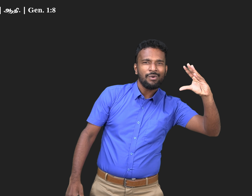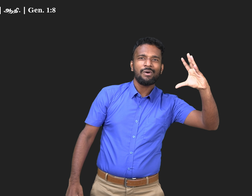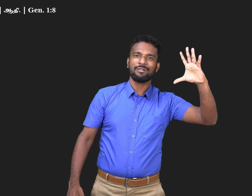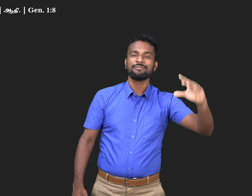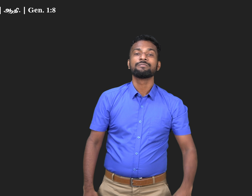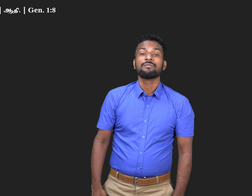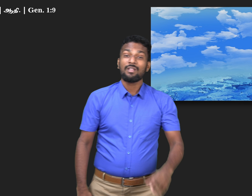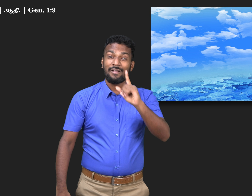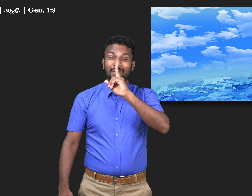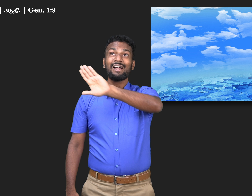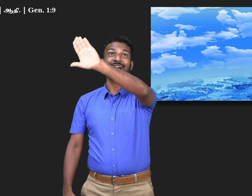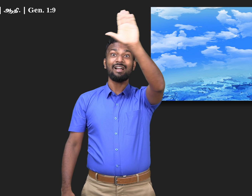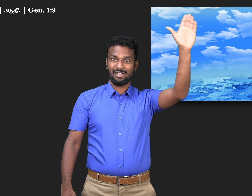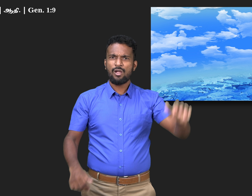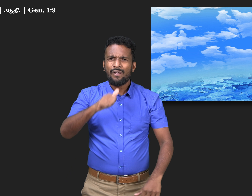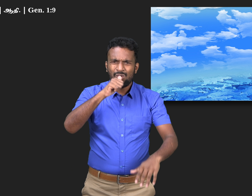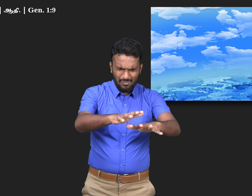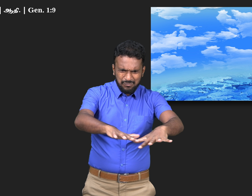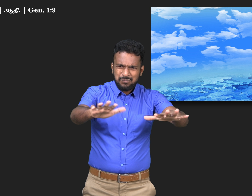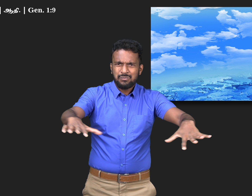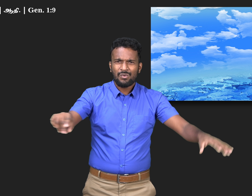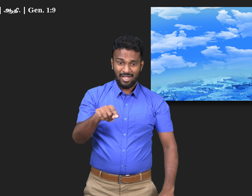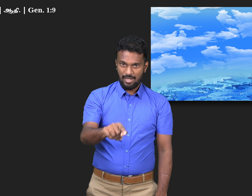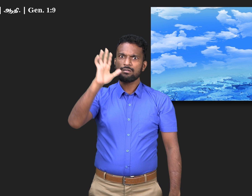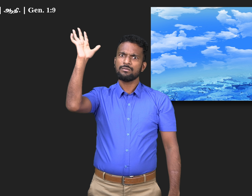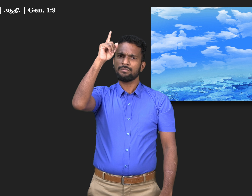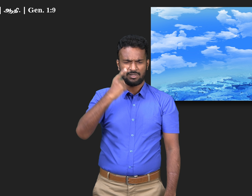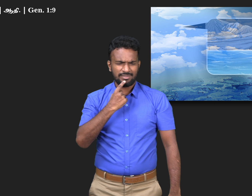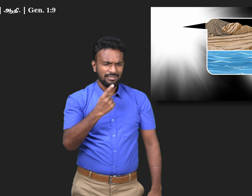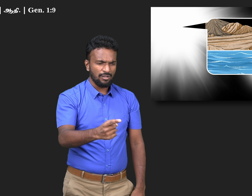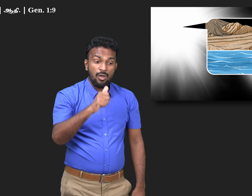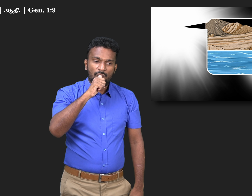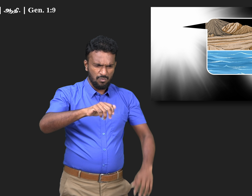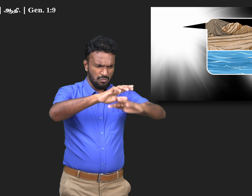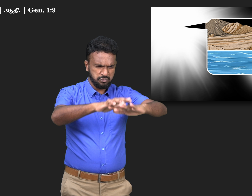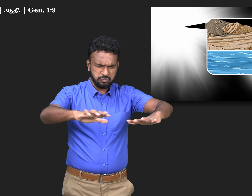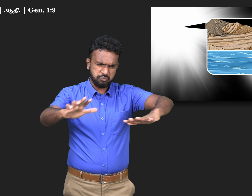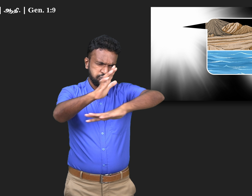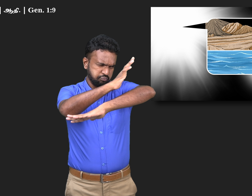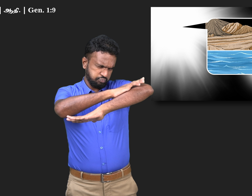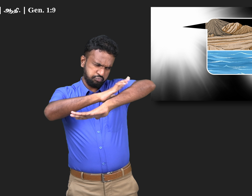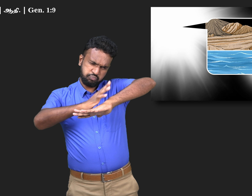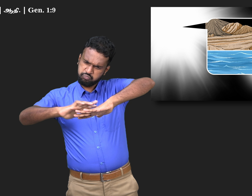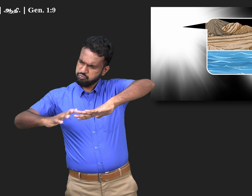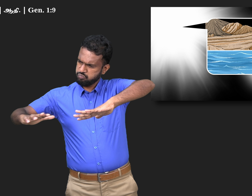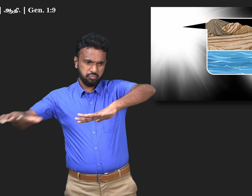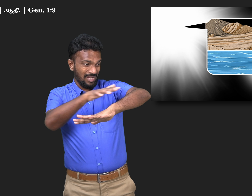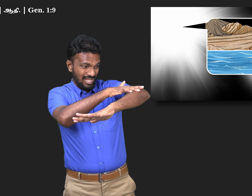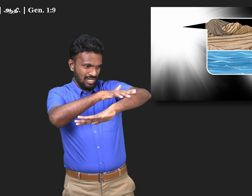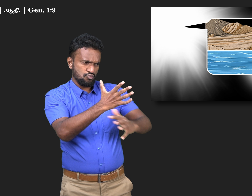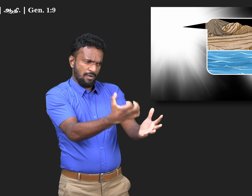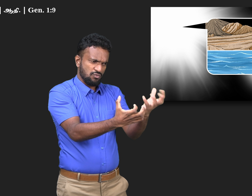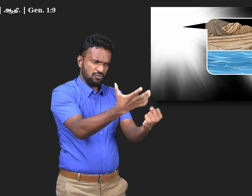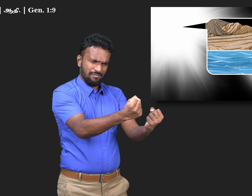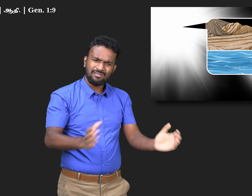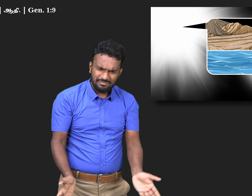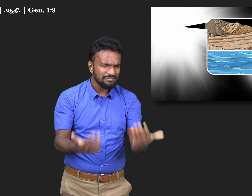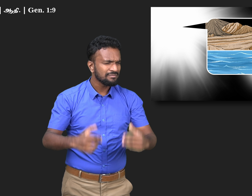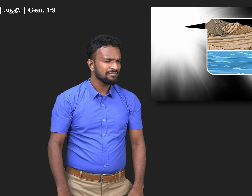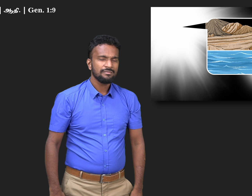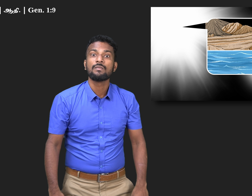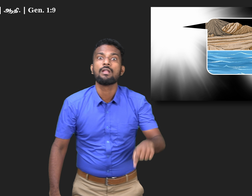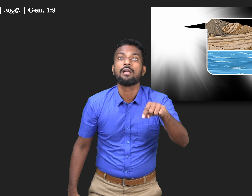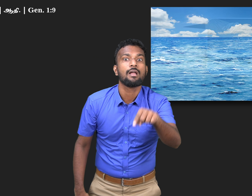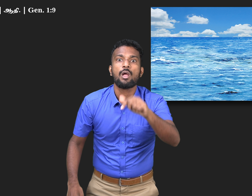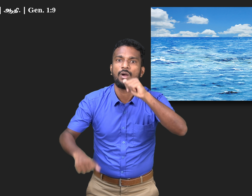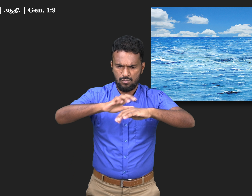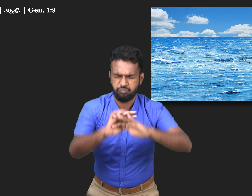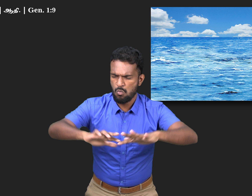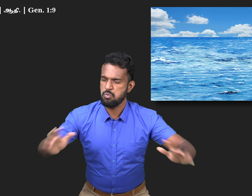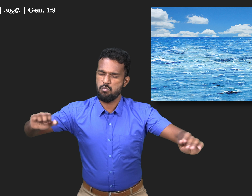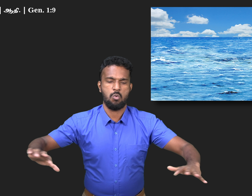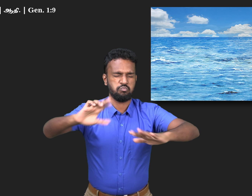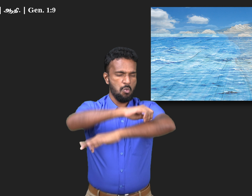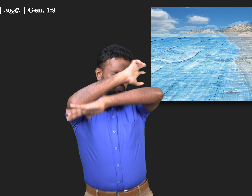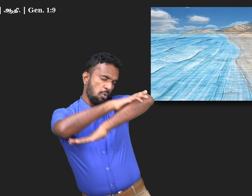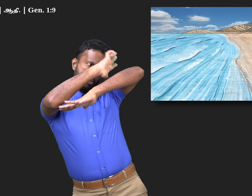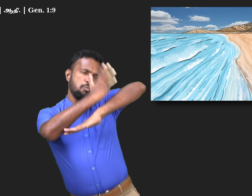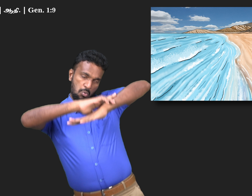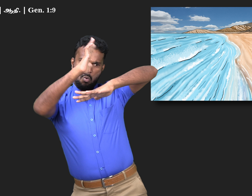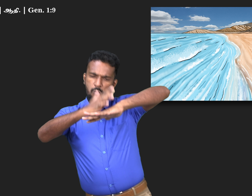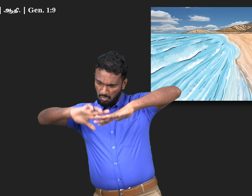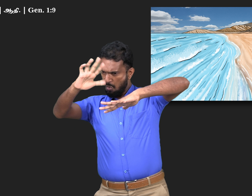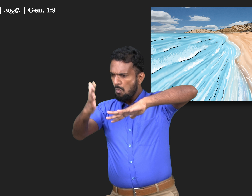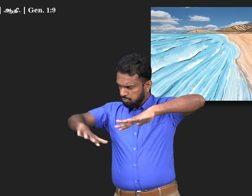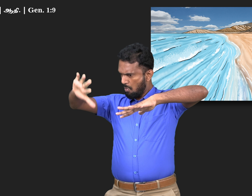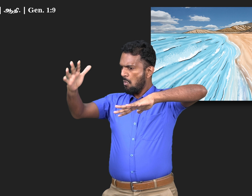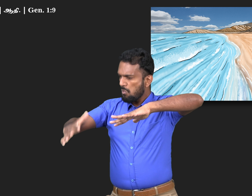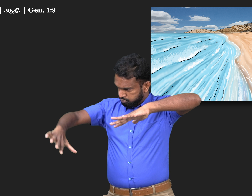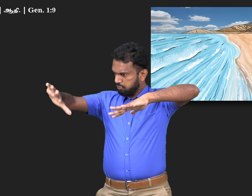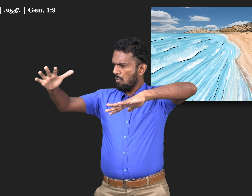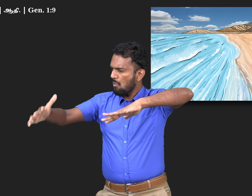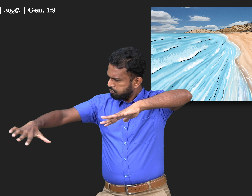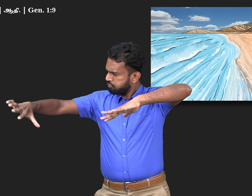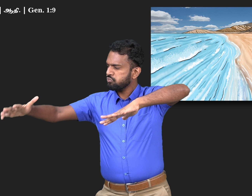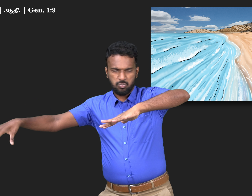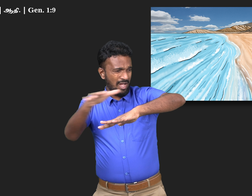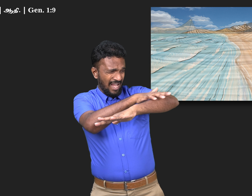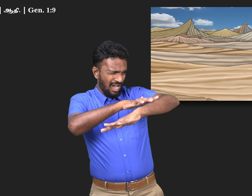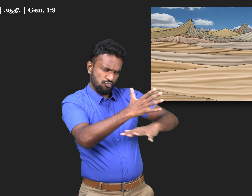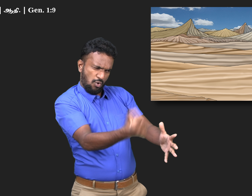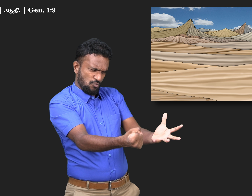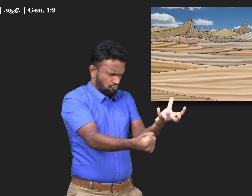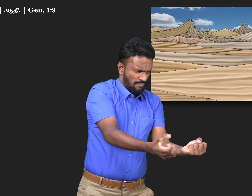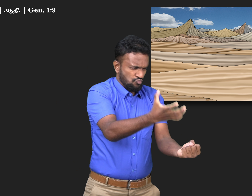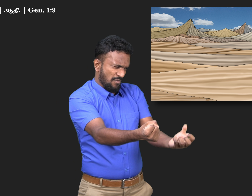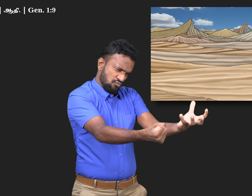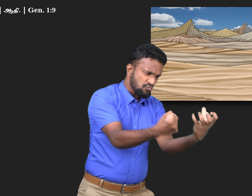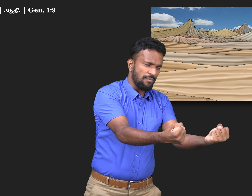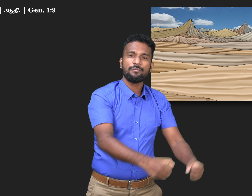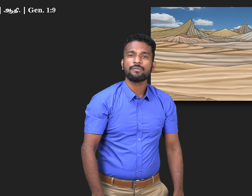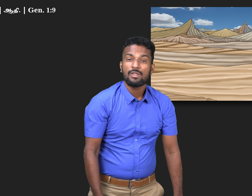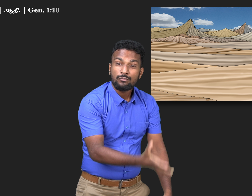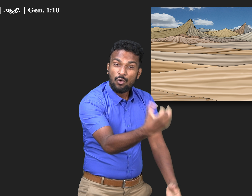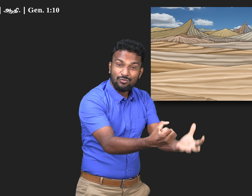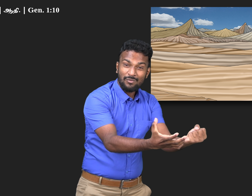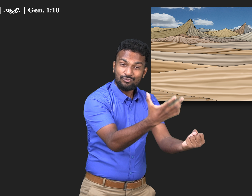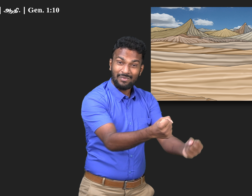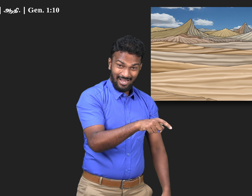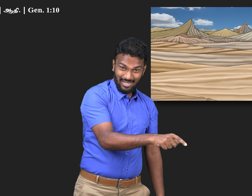And God said, “Let the waters under the sky be gathered into one place, so that the dry land may appear.”